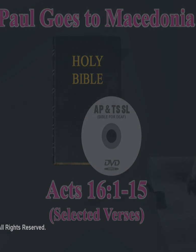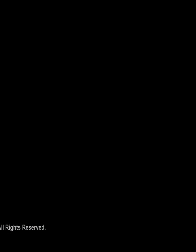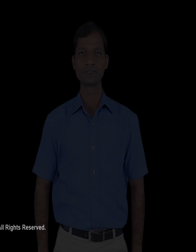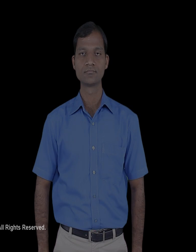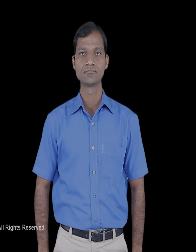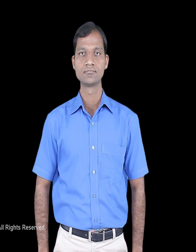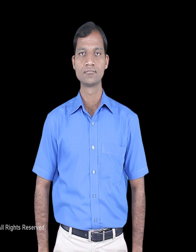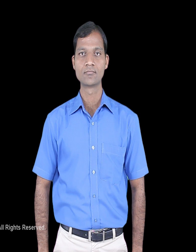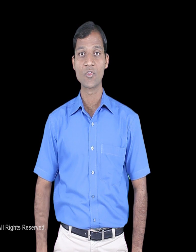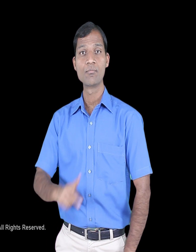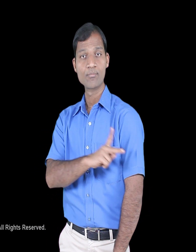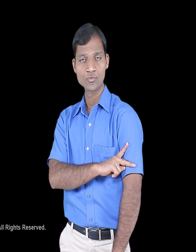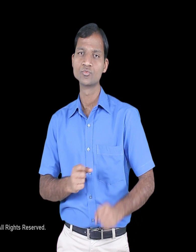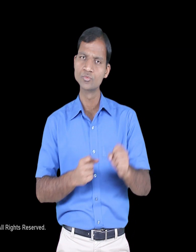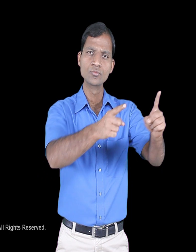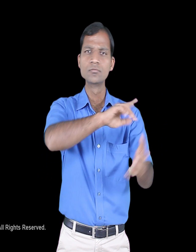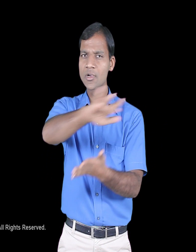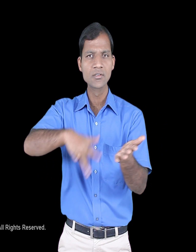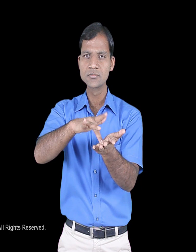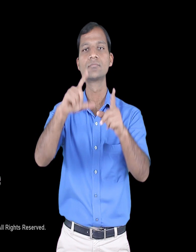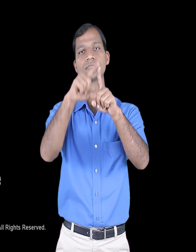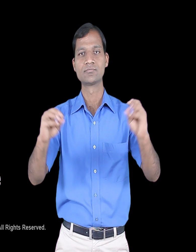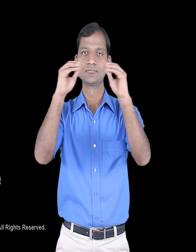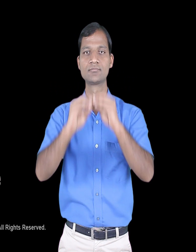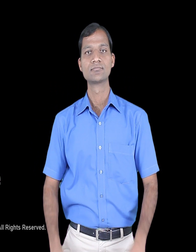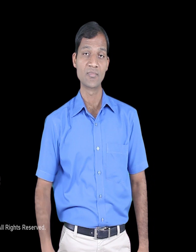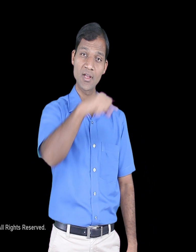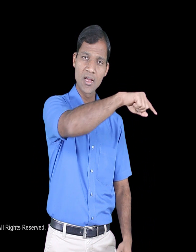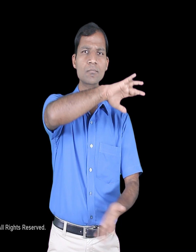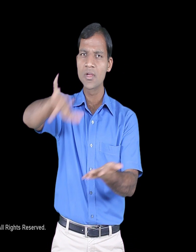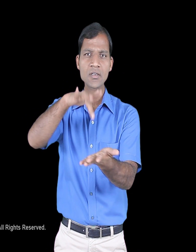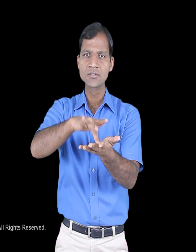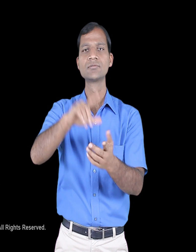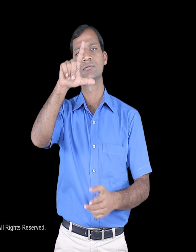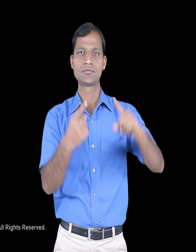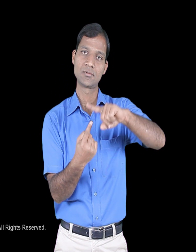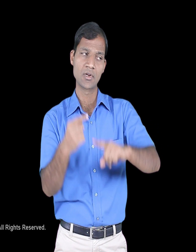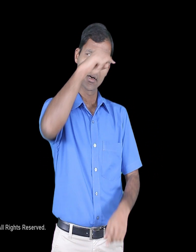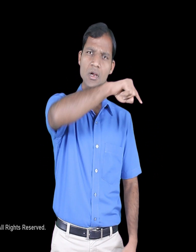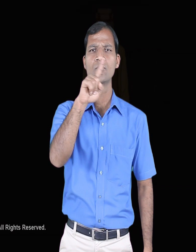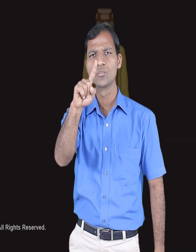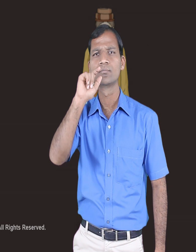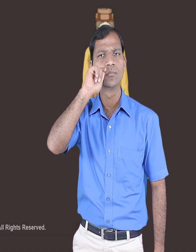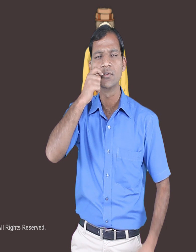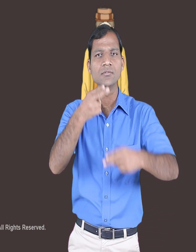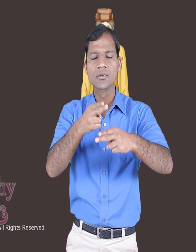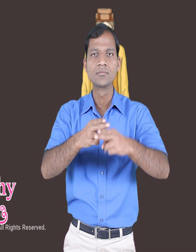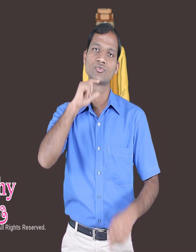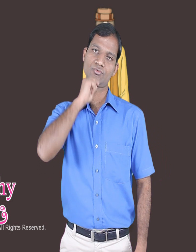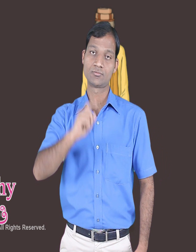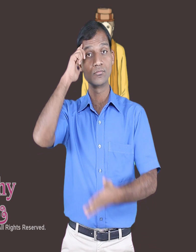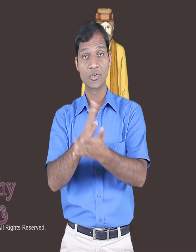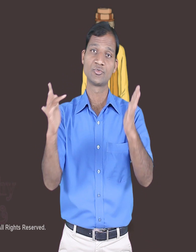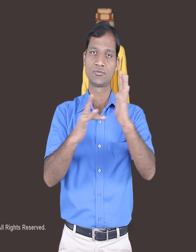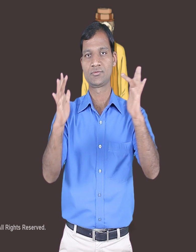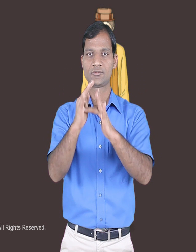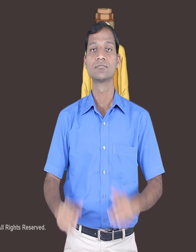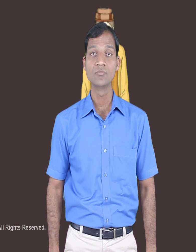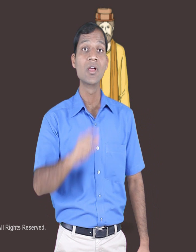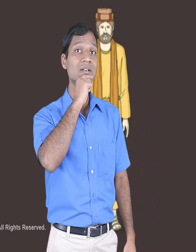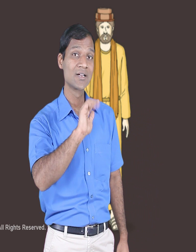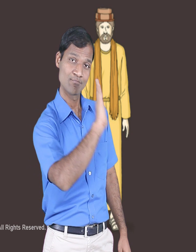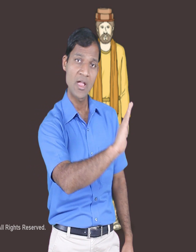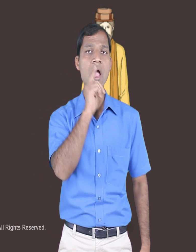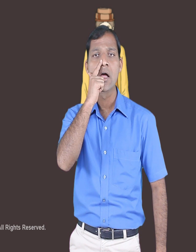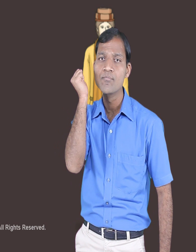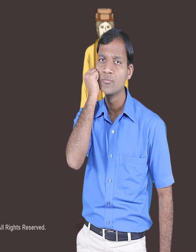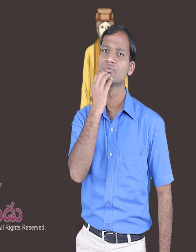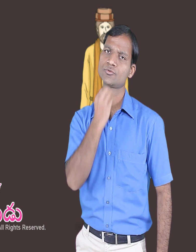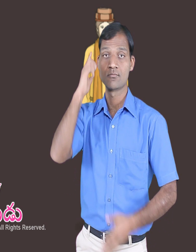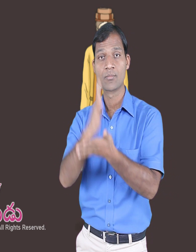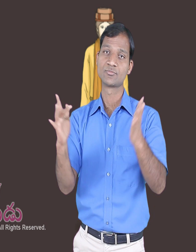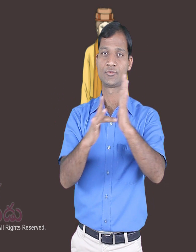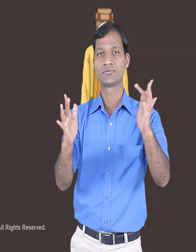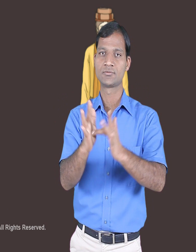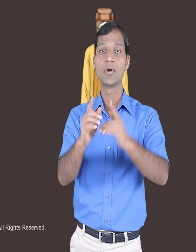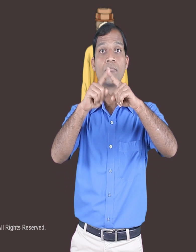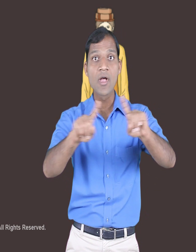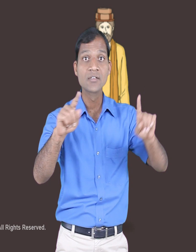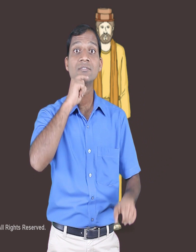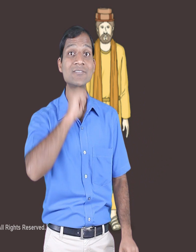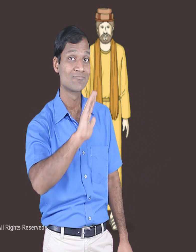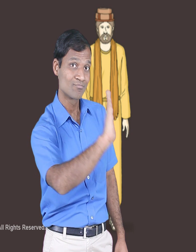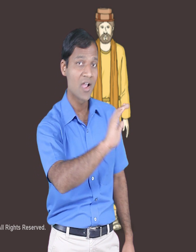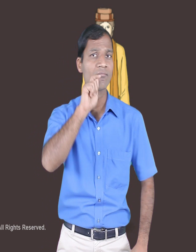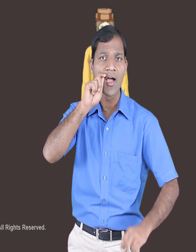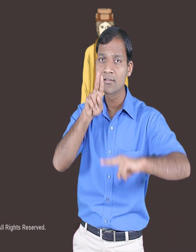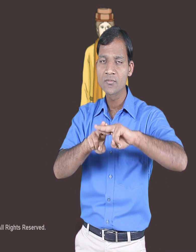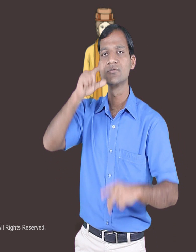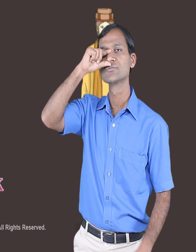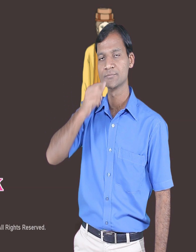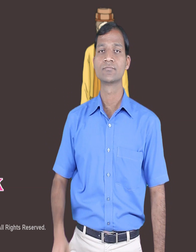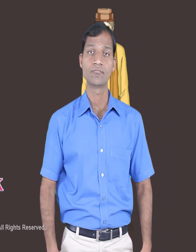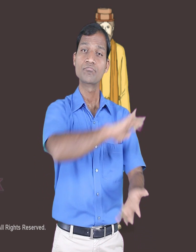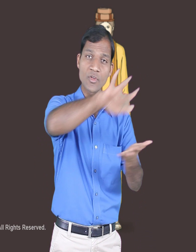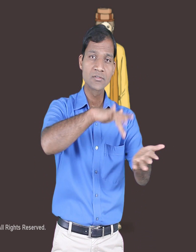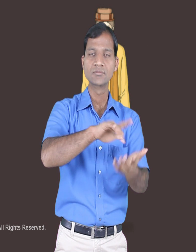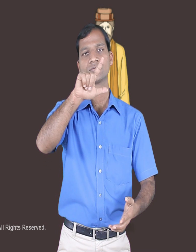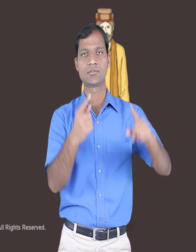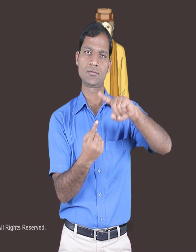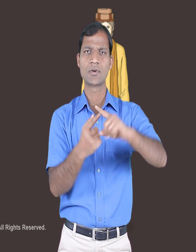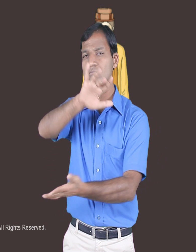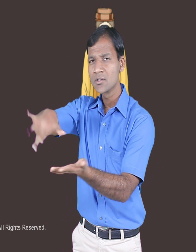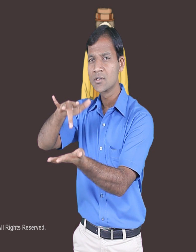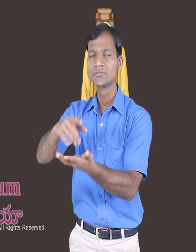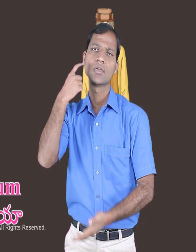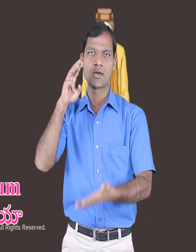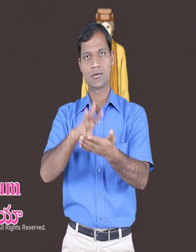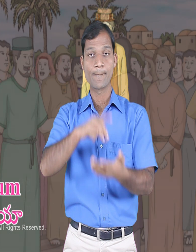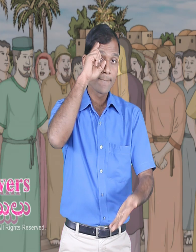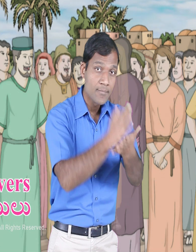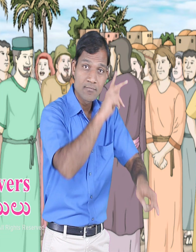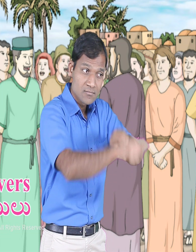Paul came to Derbe and then to Lystra, where he found a disciple named Timothy, the son of a believing Jewish woman and a Greek father.